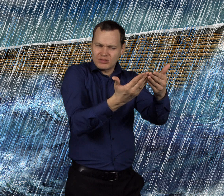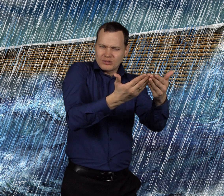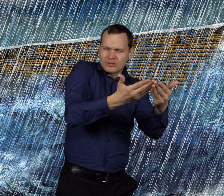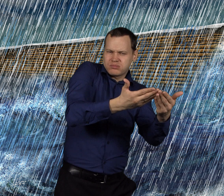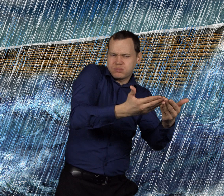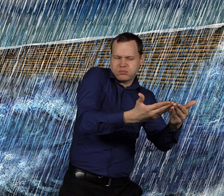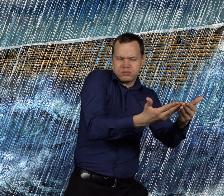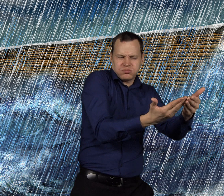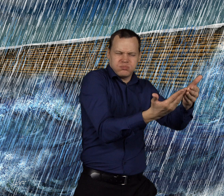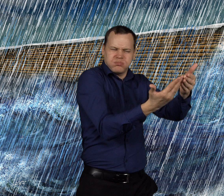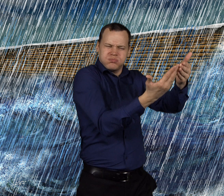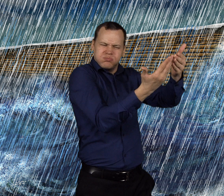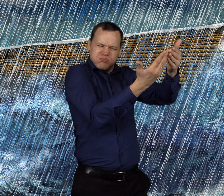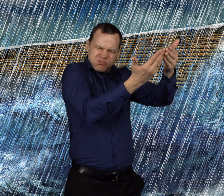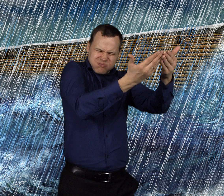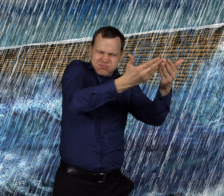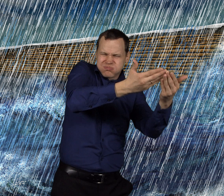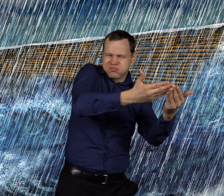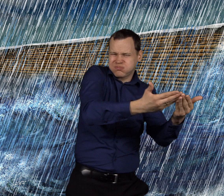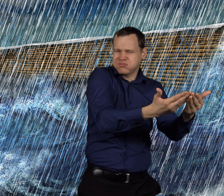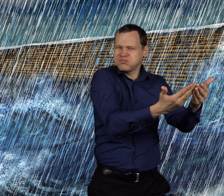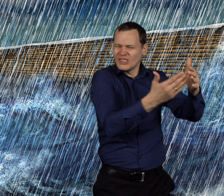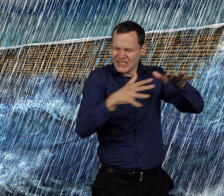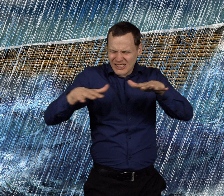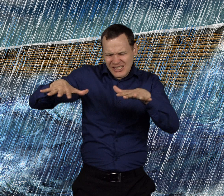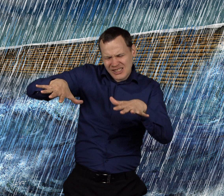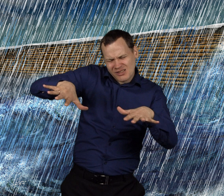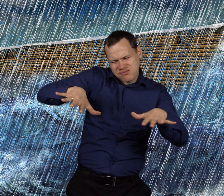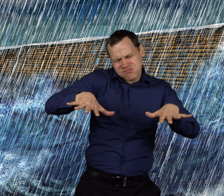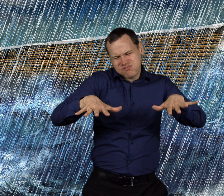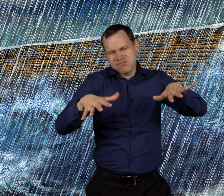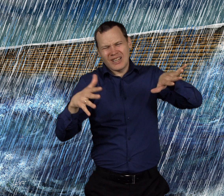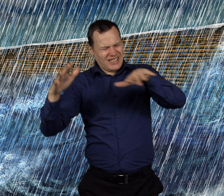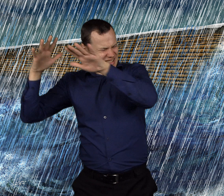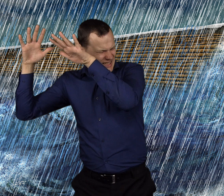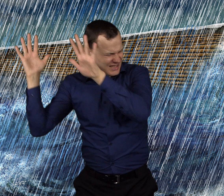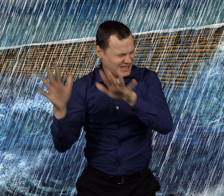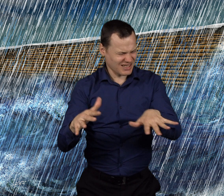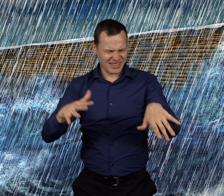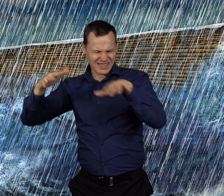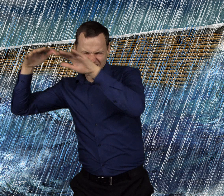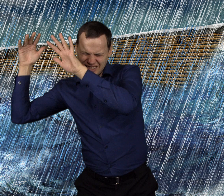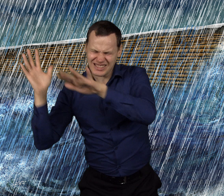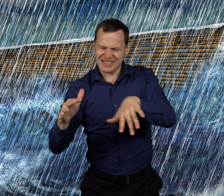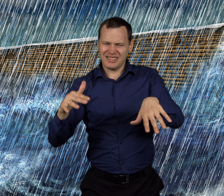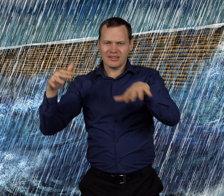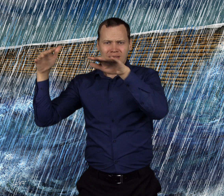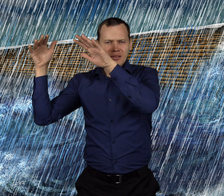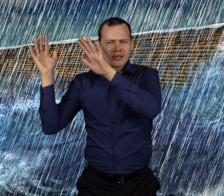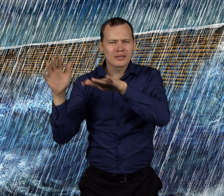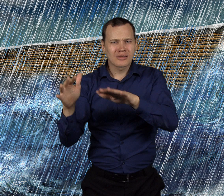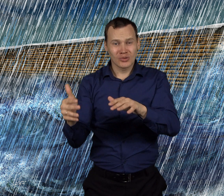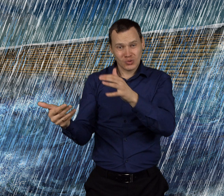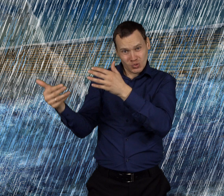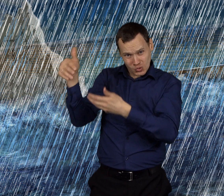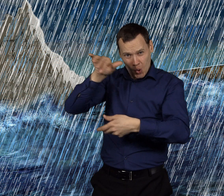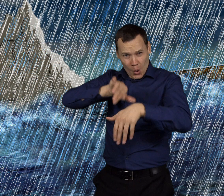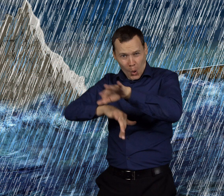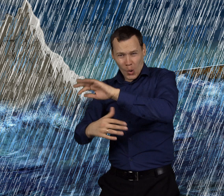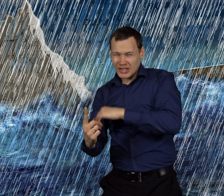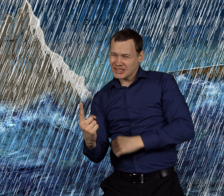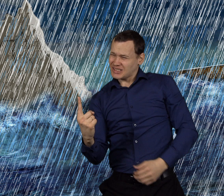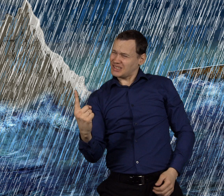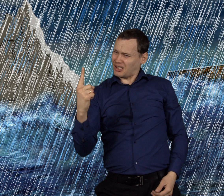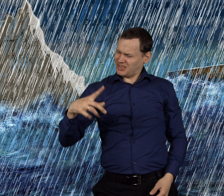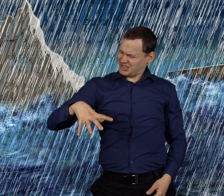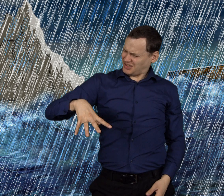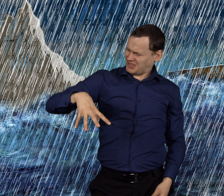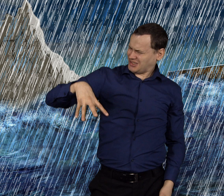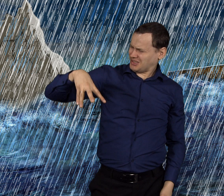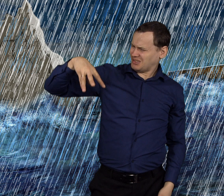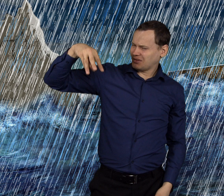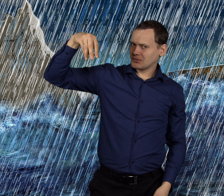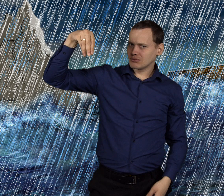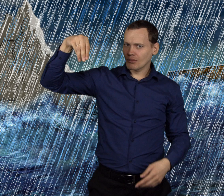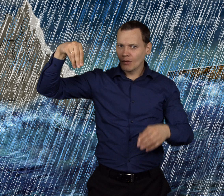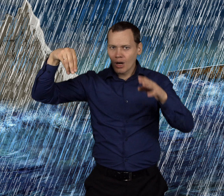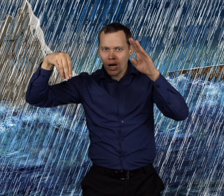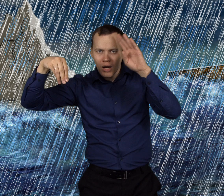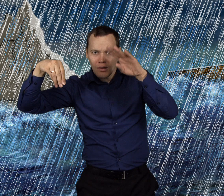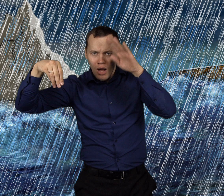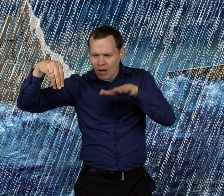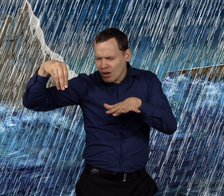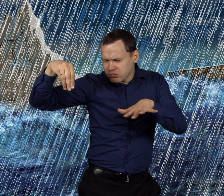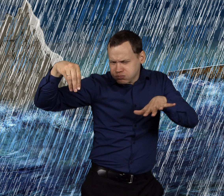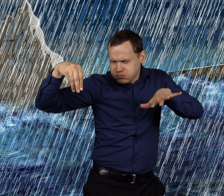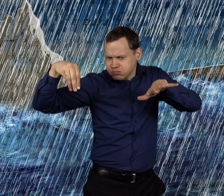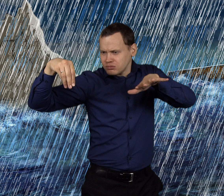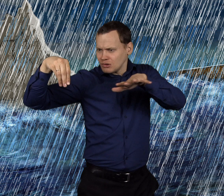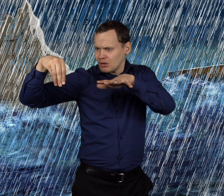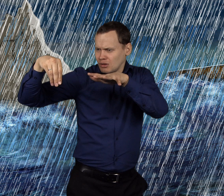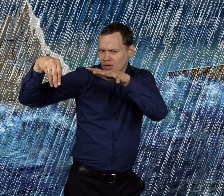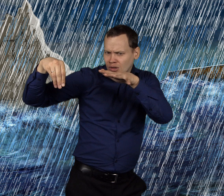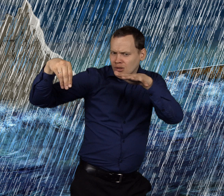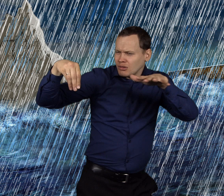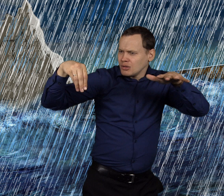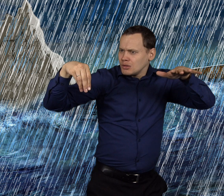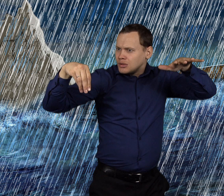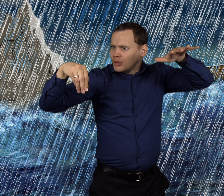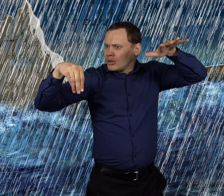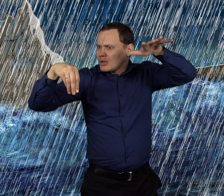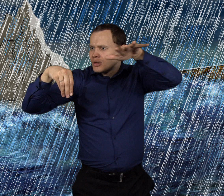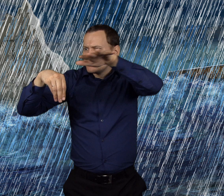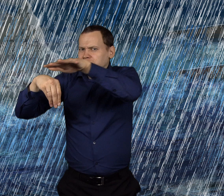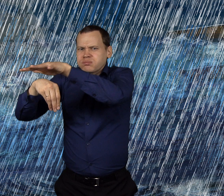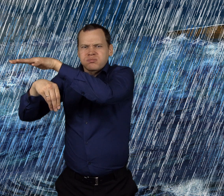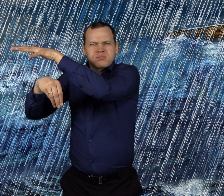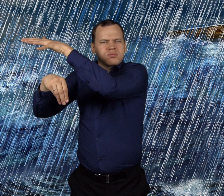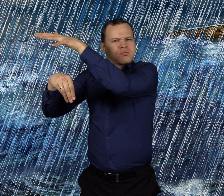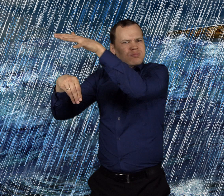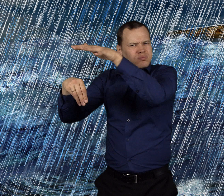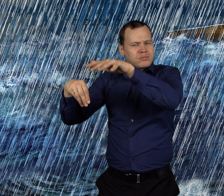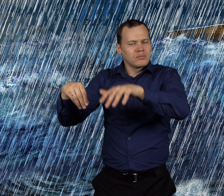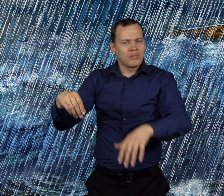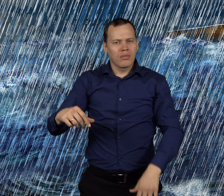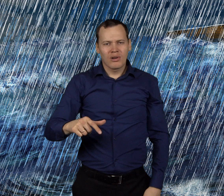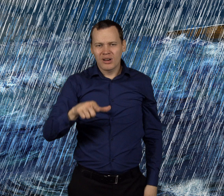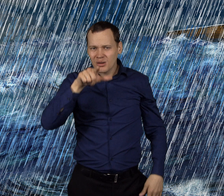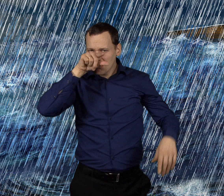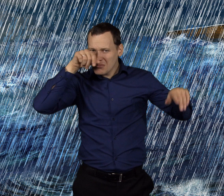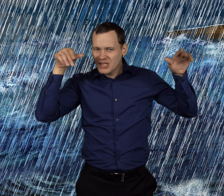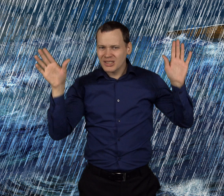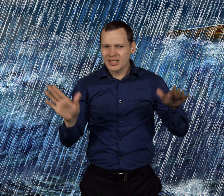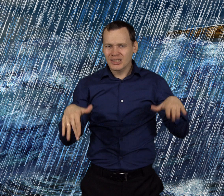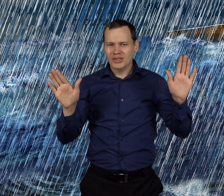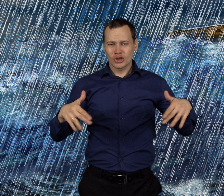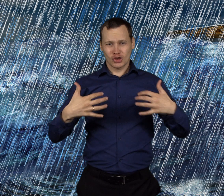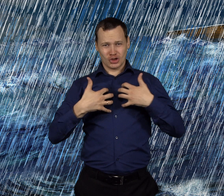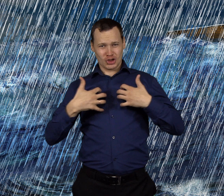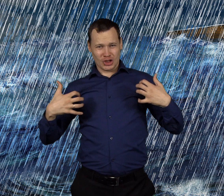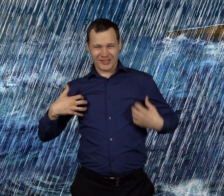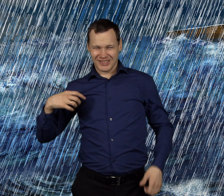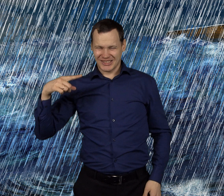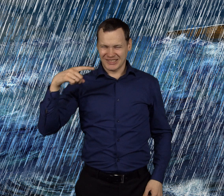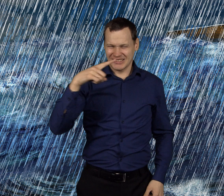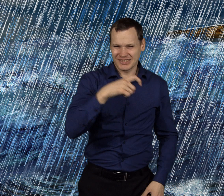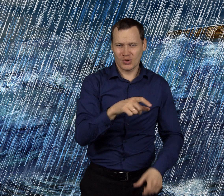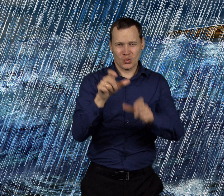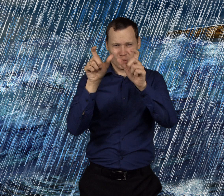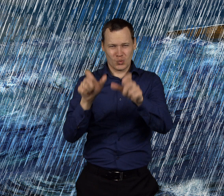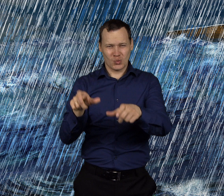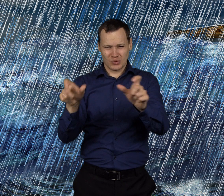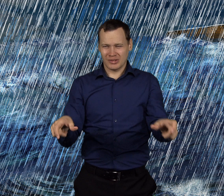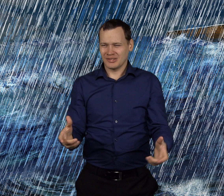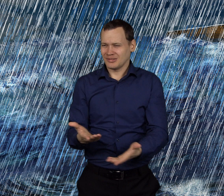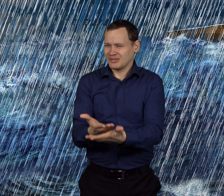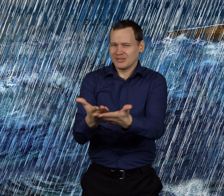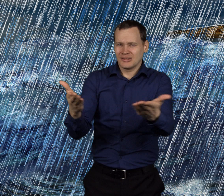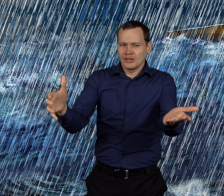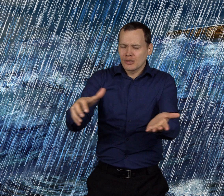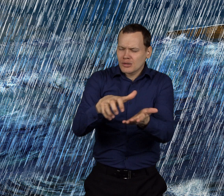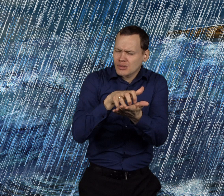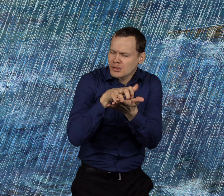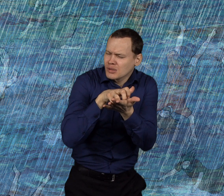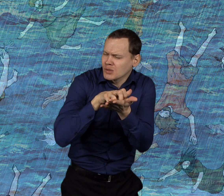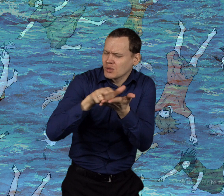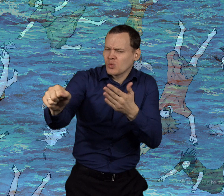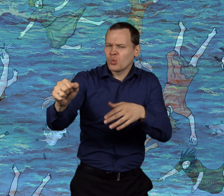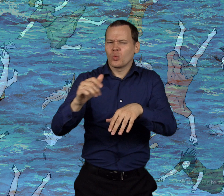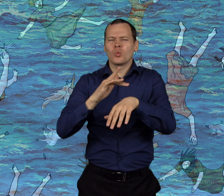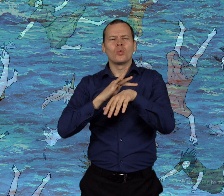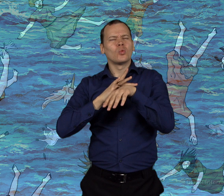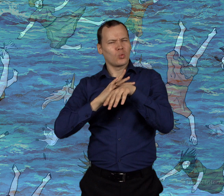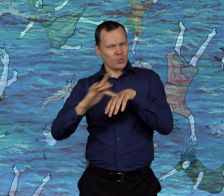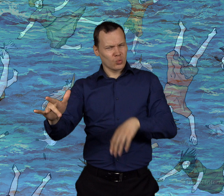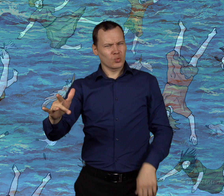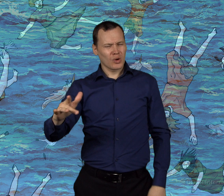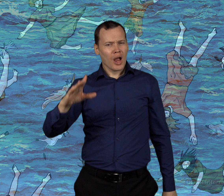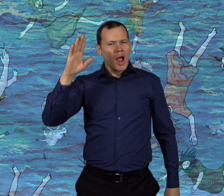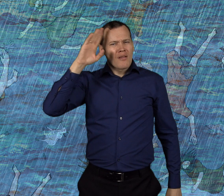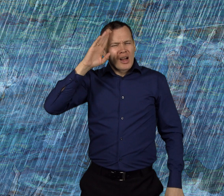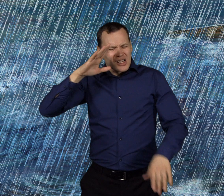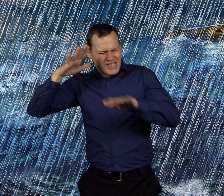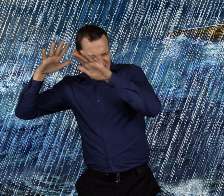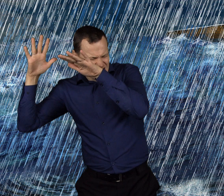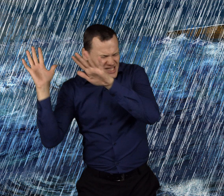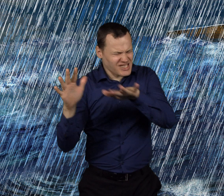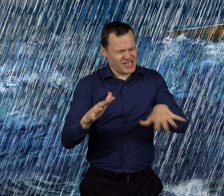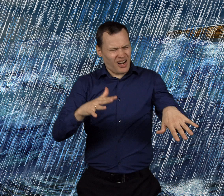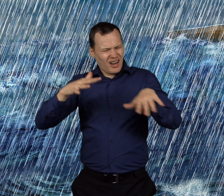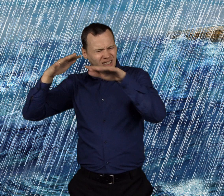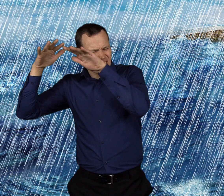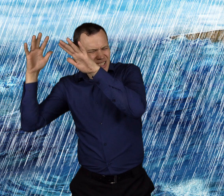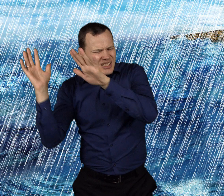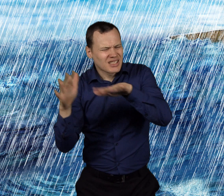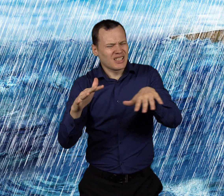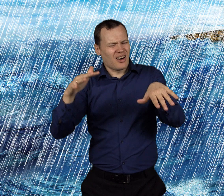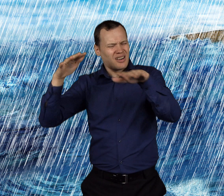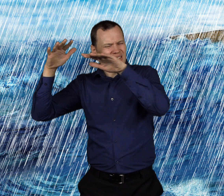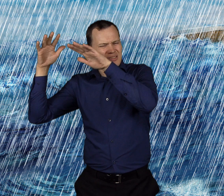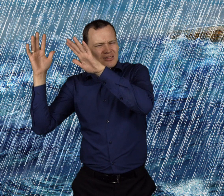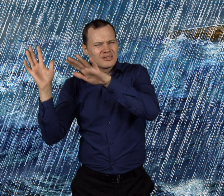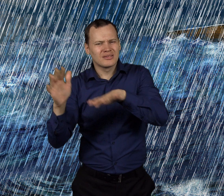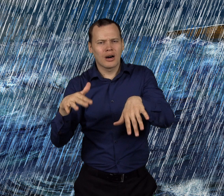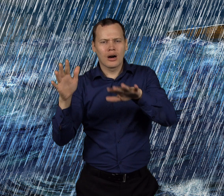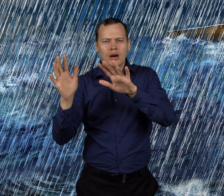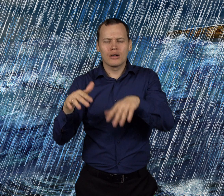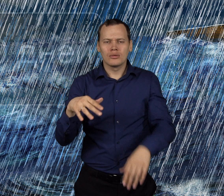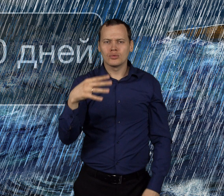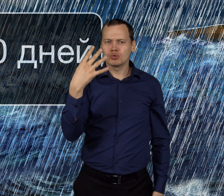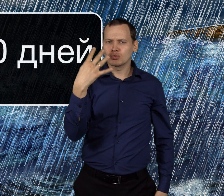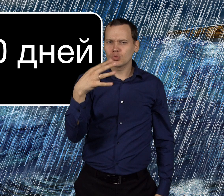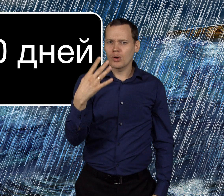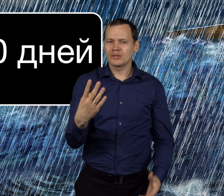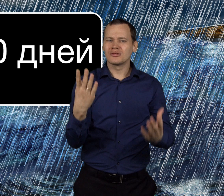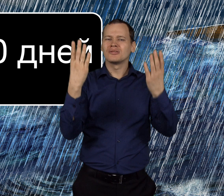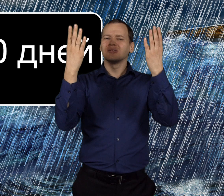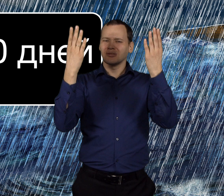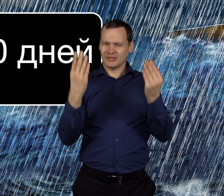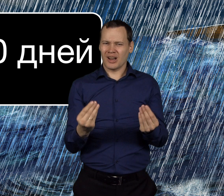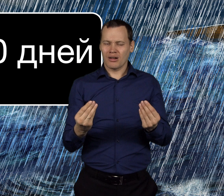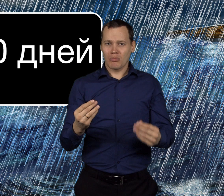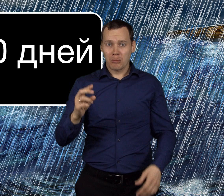So the waters continued to surge and rise greatly on the earth, and the ark floated on the surface of the waters. Finally, the waters completely inundated the earth, so that all the high mountains under all the heavens were covered. The waters rose and covered the mountaintops to a depth of fifteen cubits.